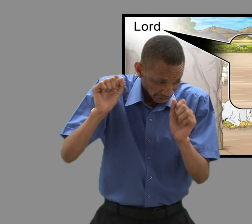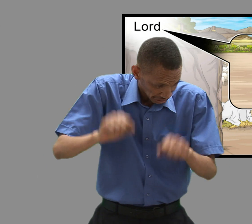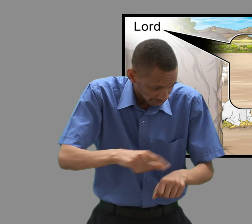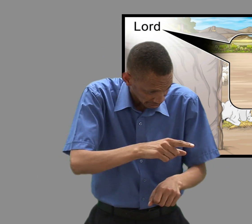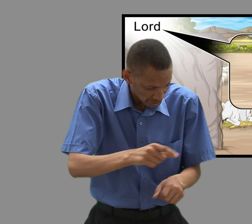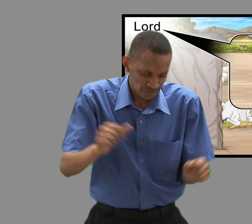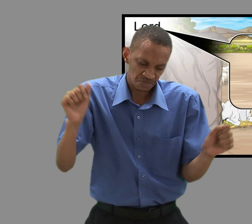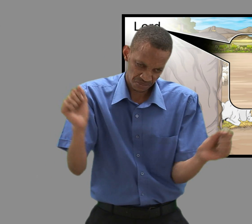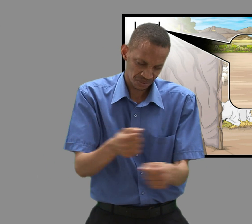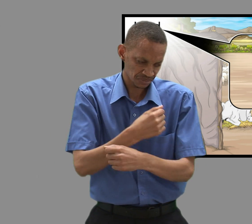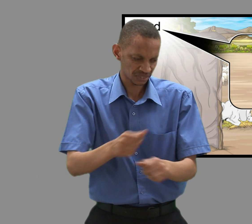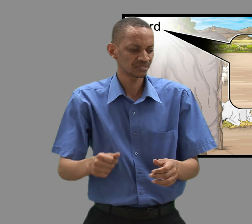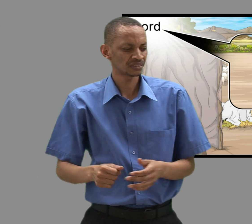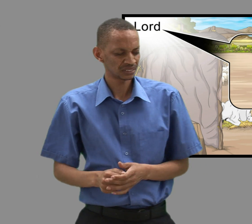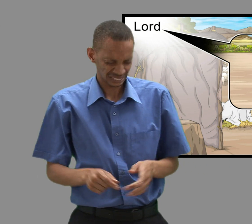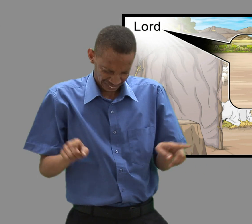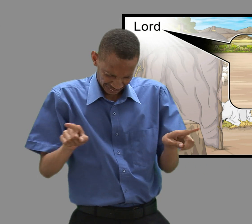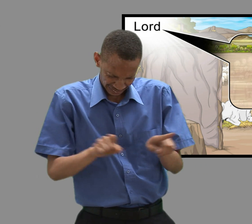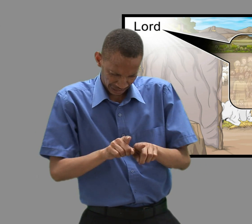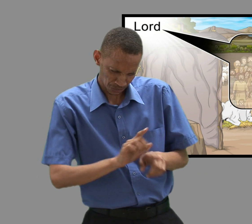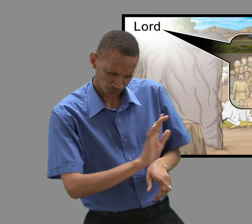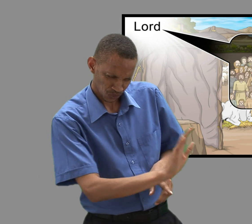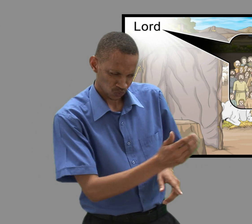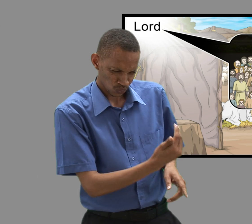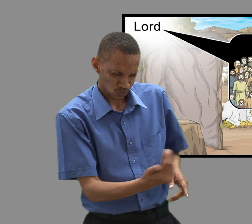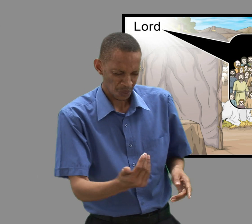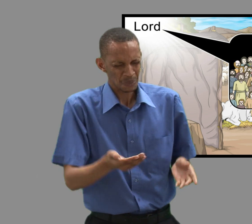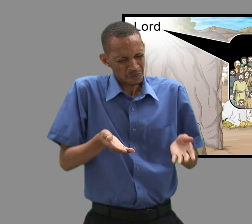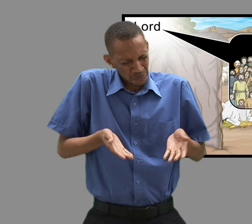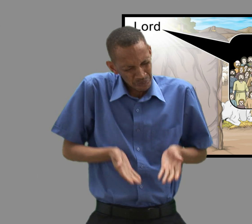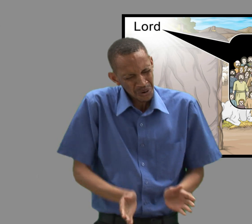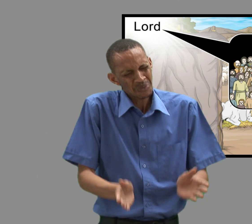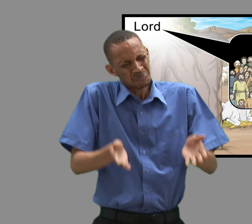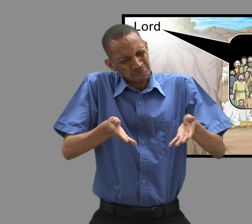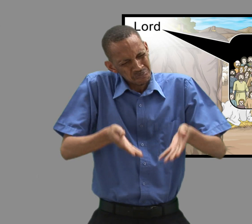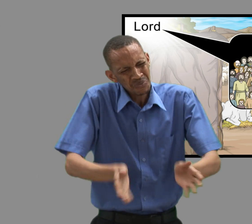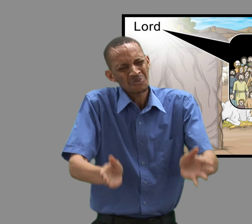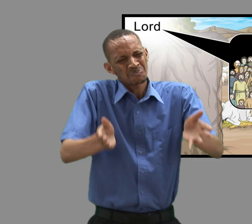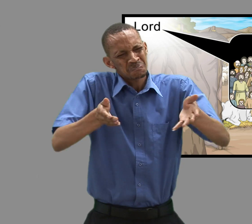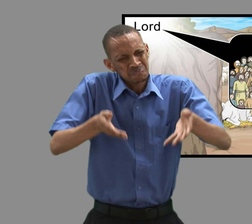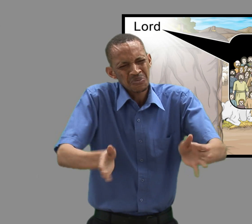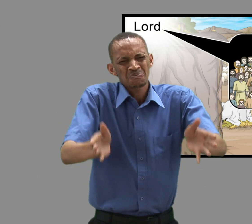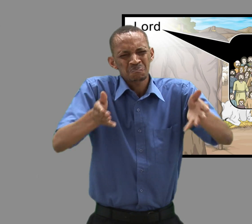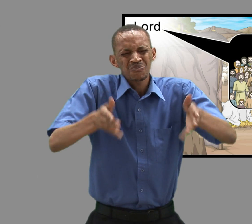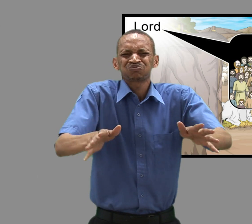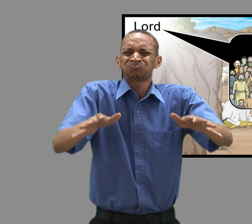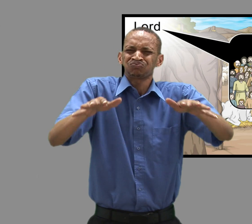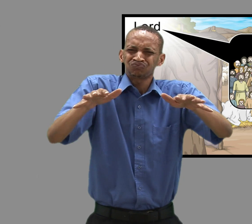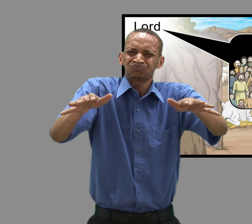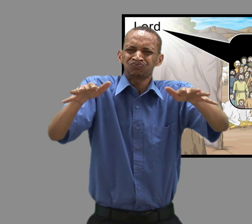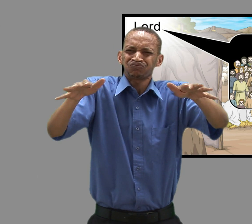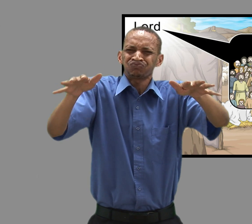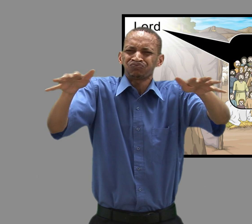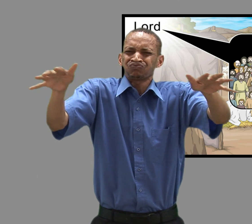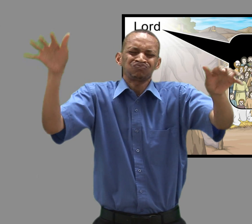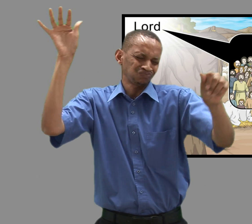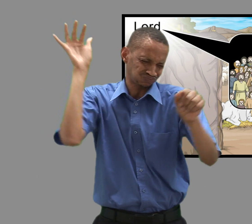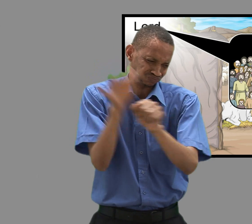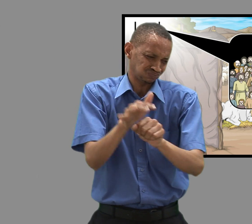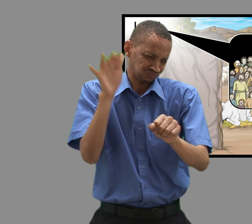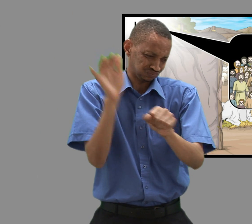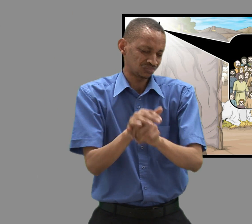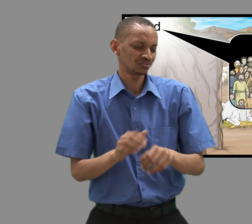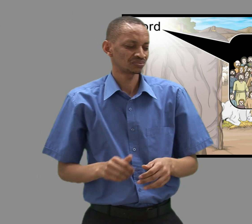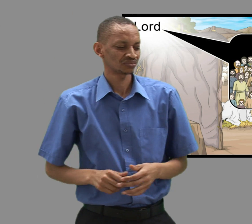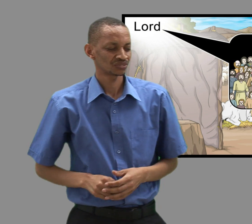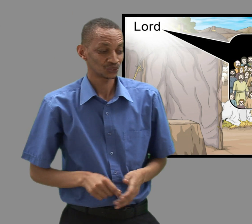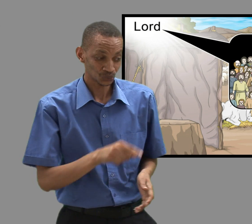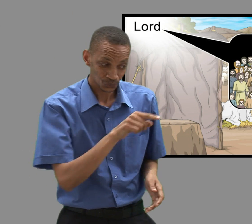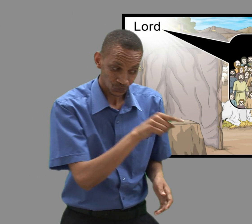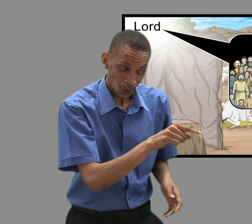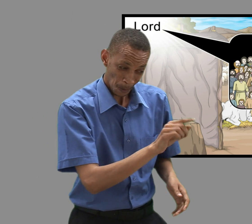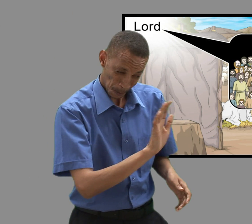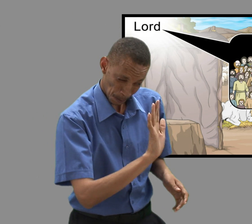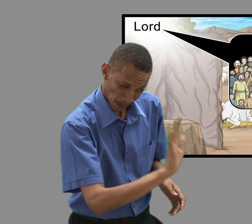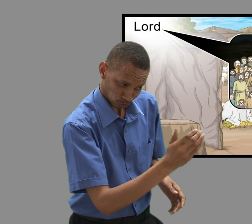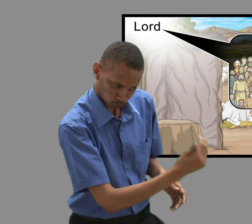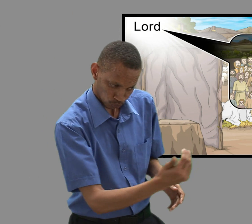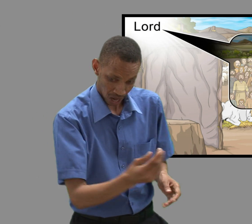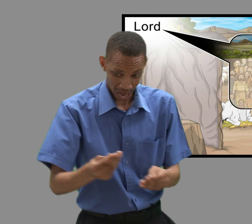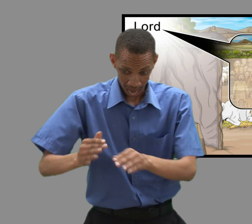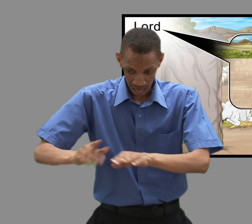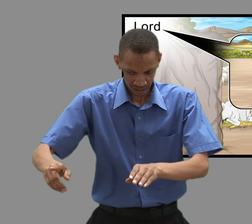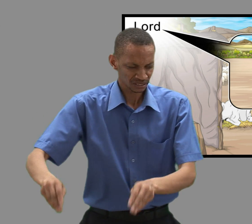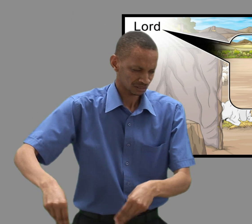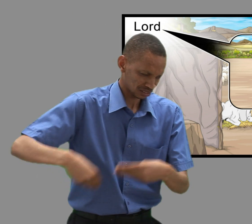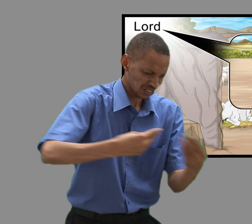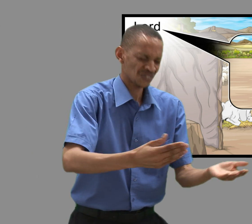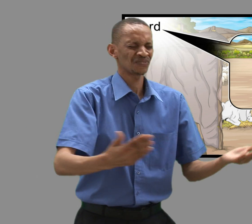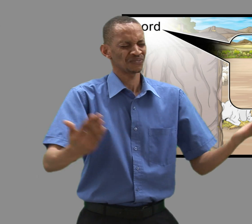I will make your offspring like the dust of the earth, so that if one could count the dust of the earth, then your offspring could be counted.